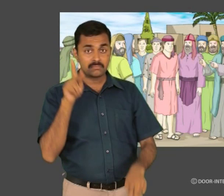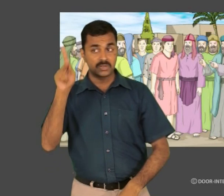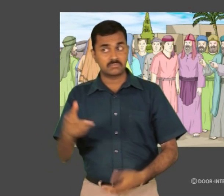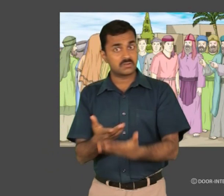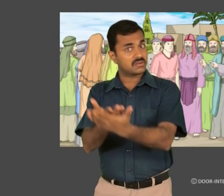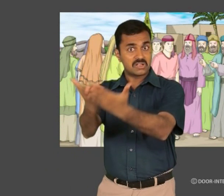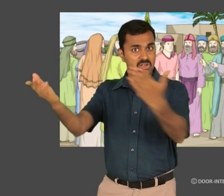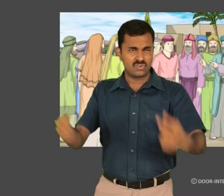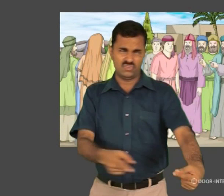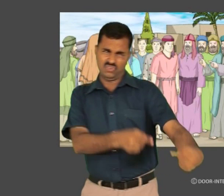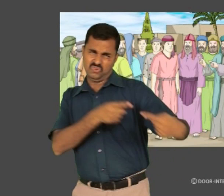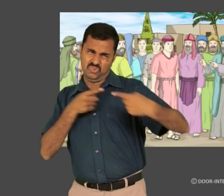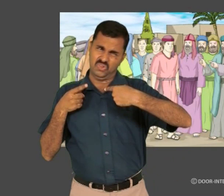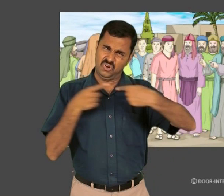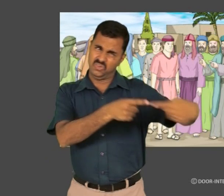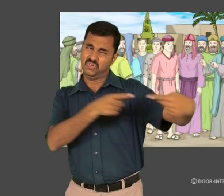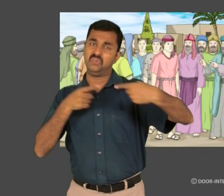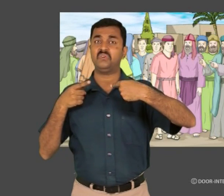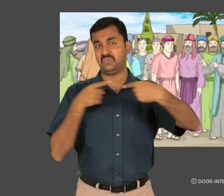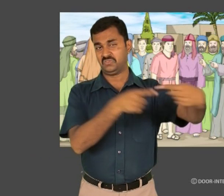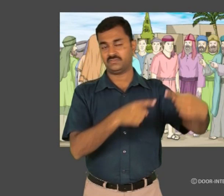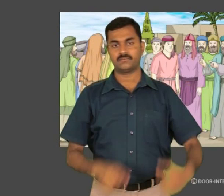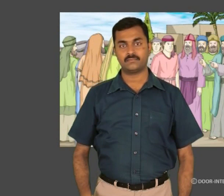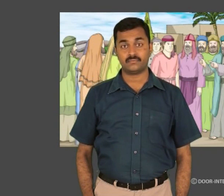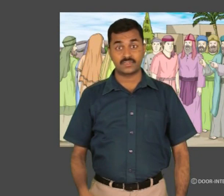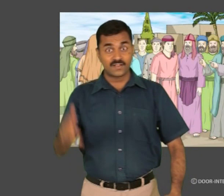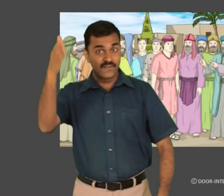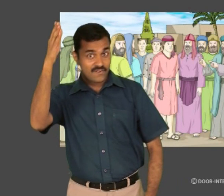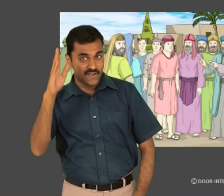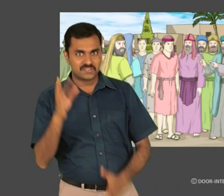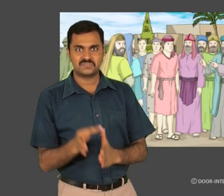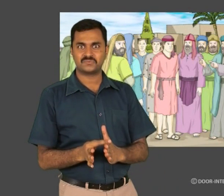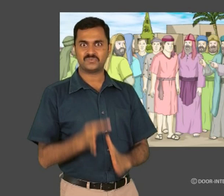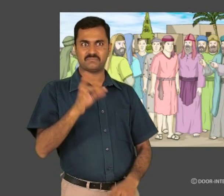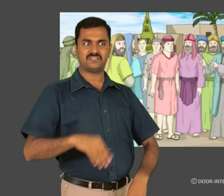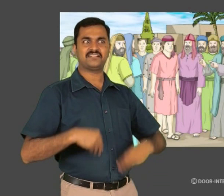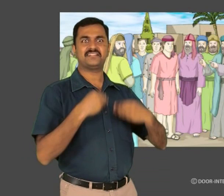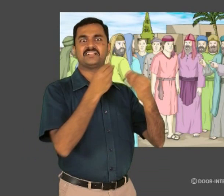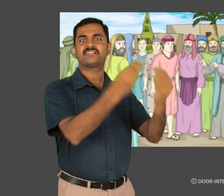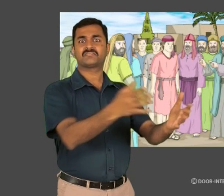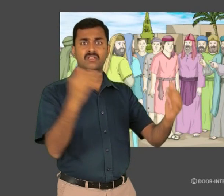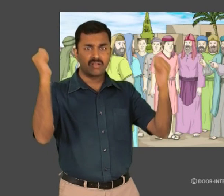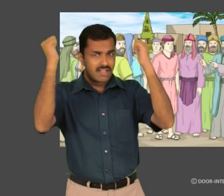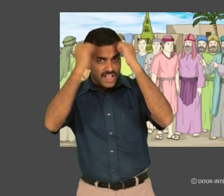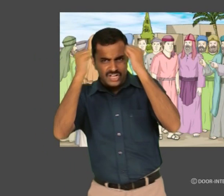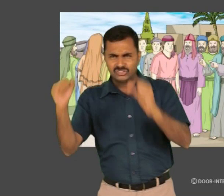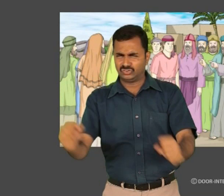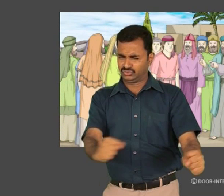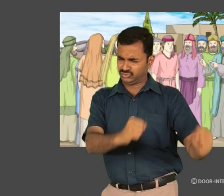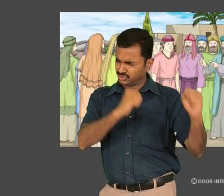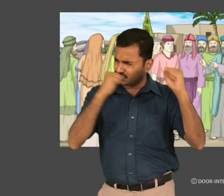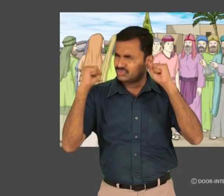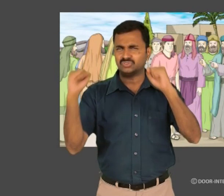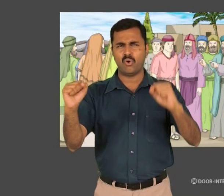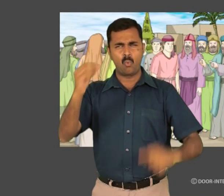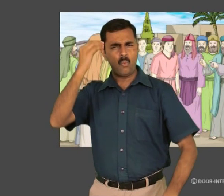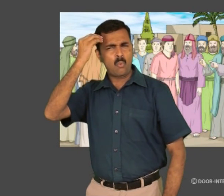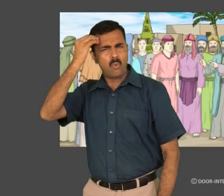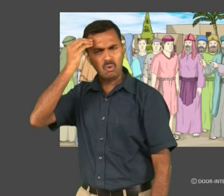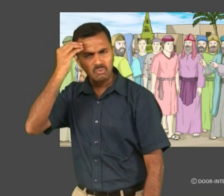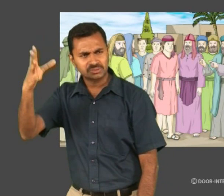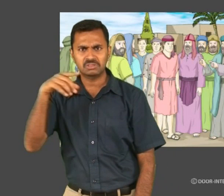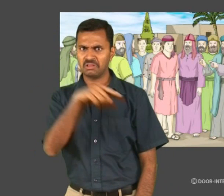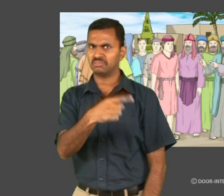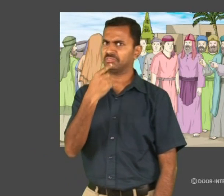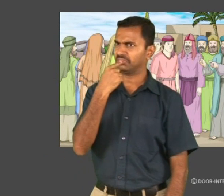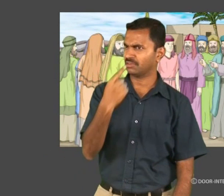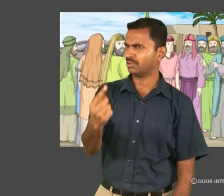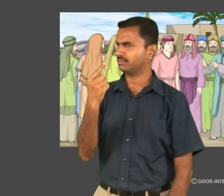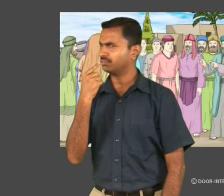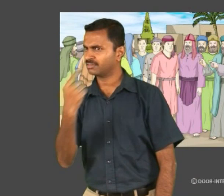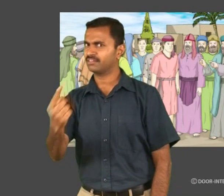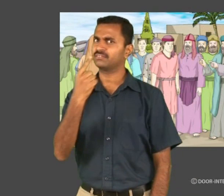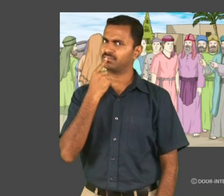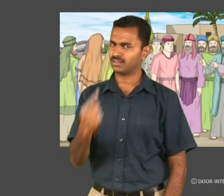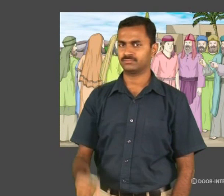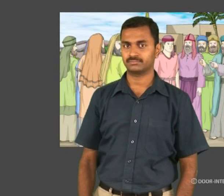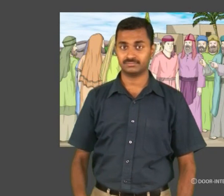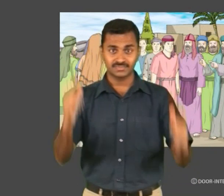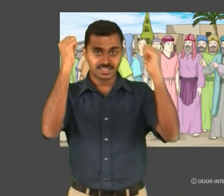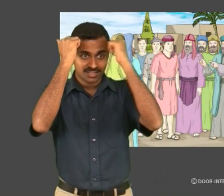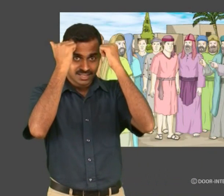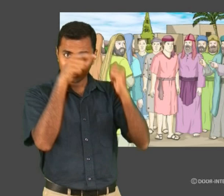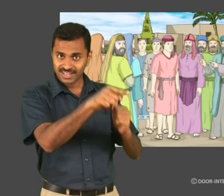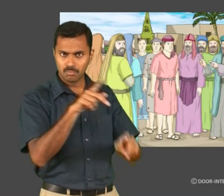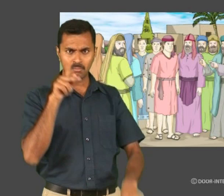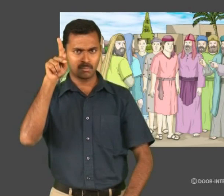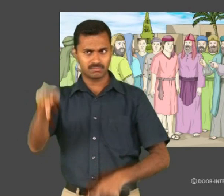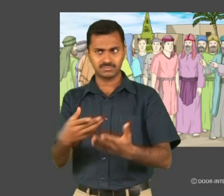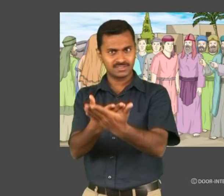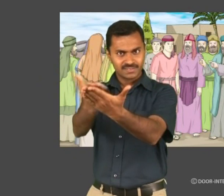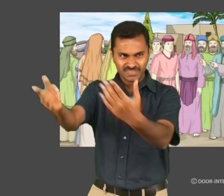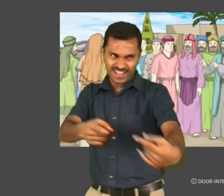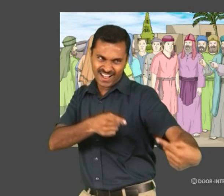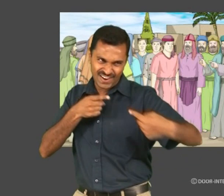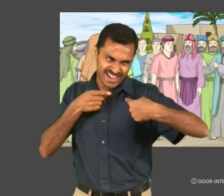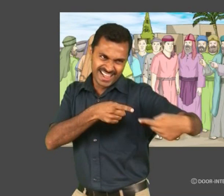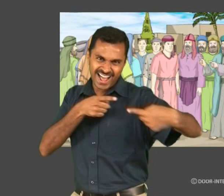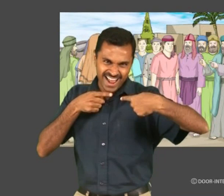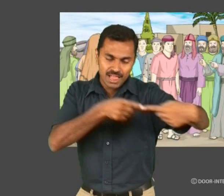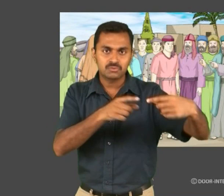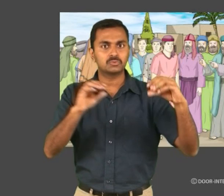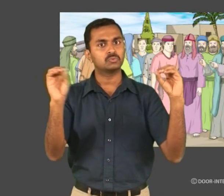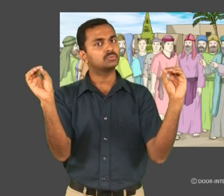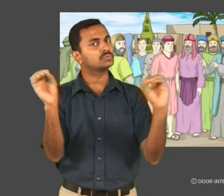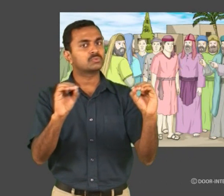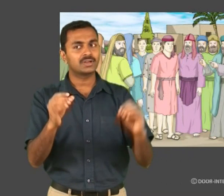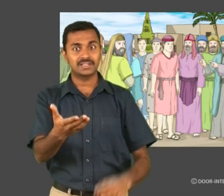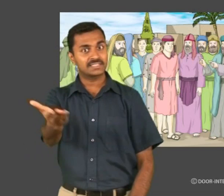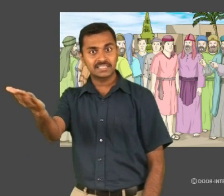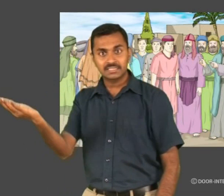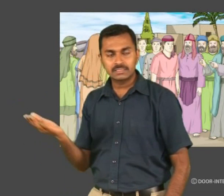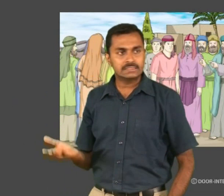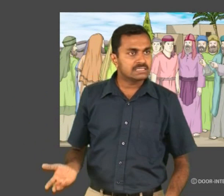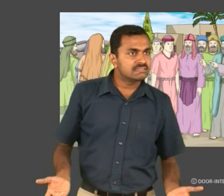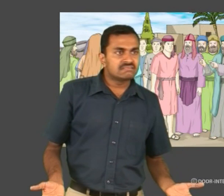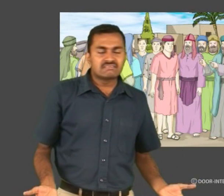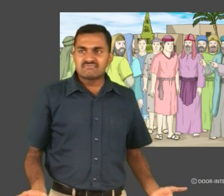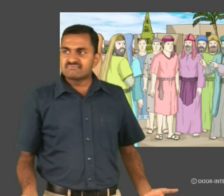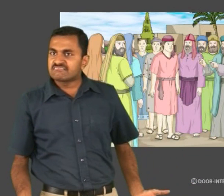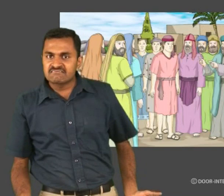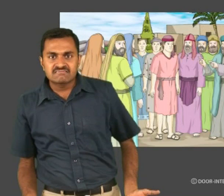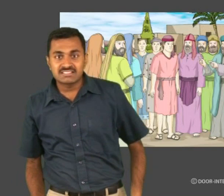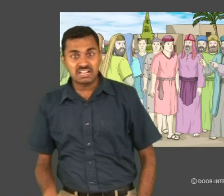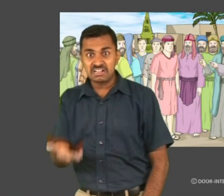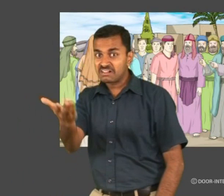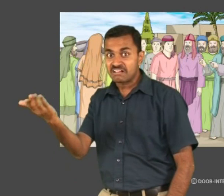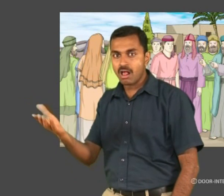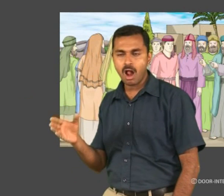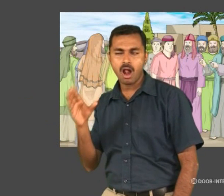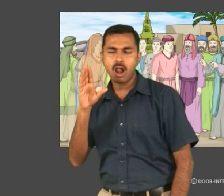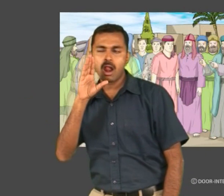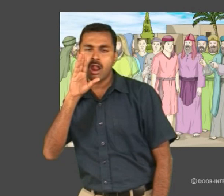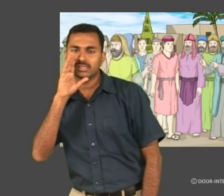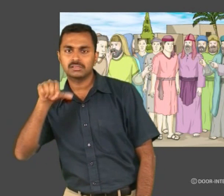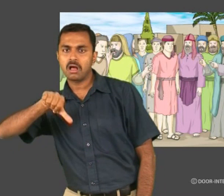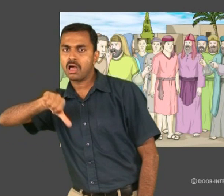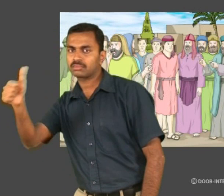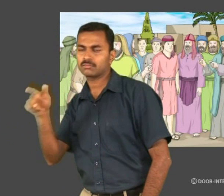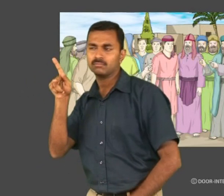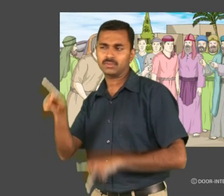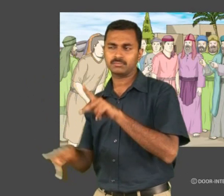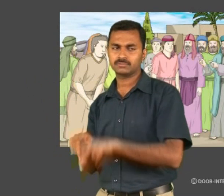They began to argue with Stephen, but they could not stand up to his wisdom or the Spirit by whom he spoke.